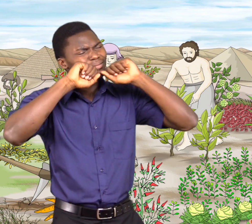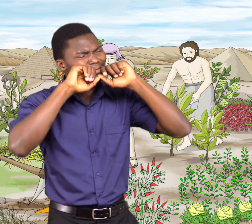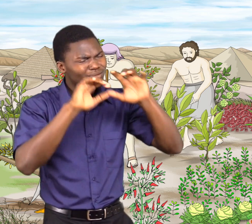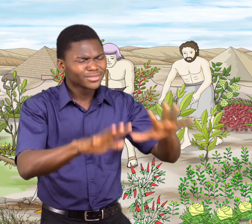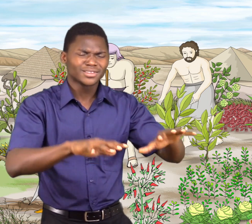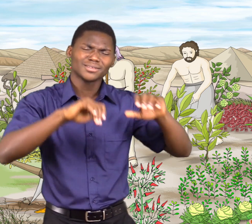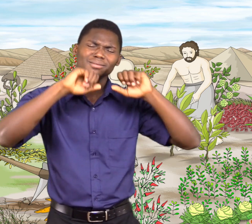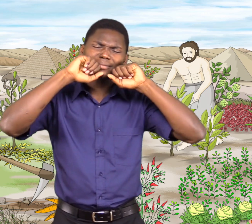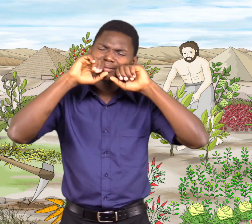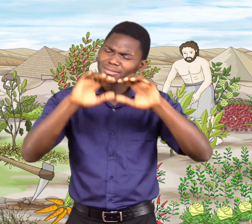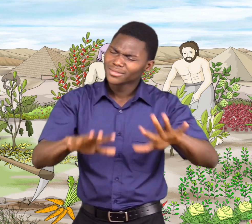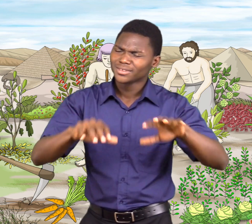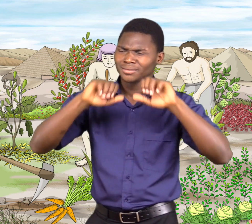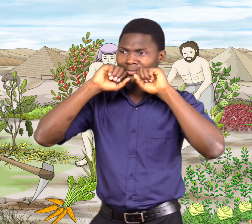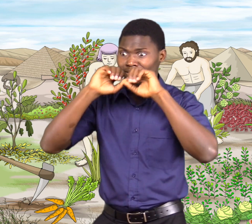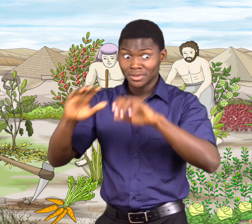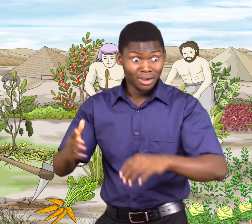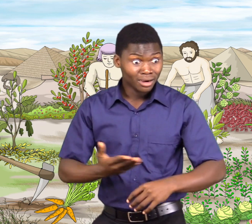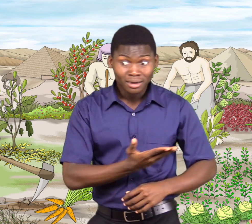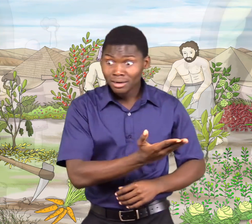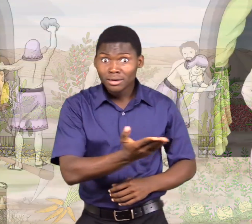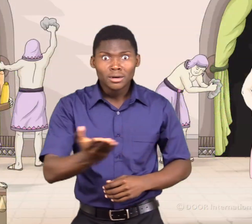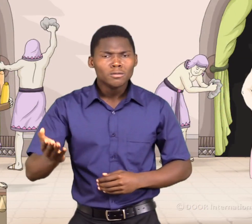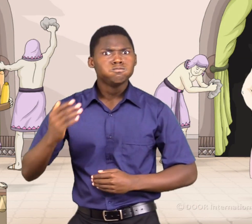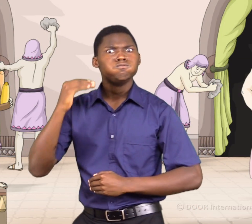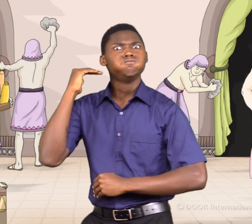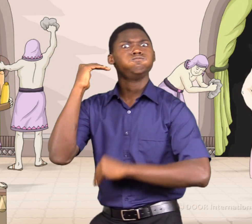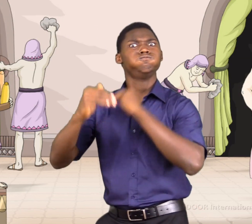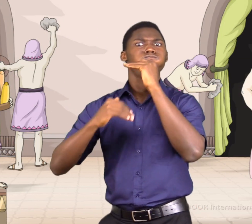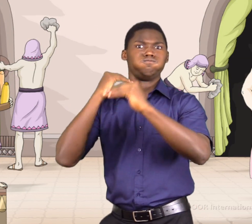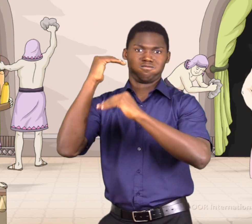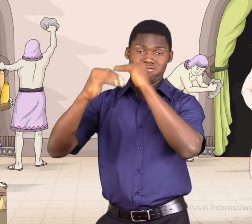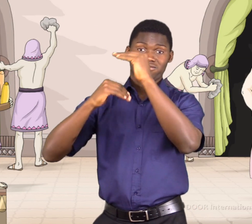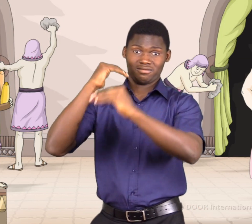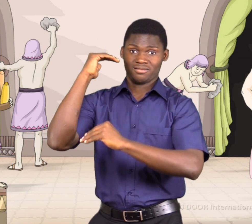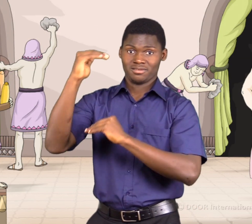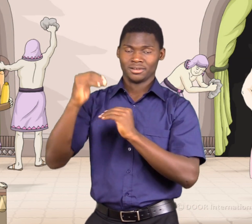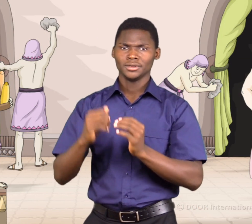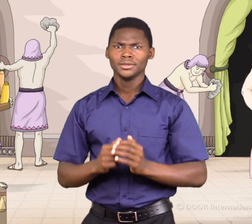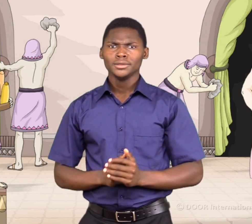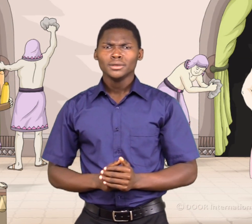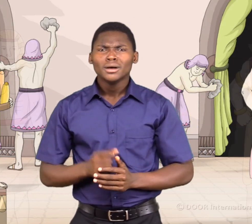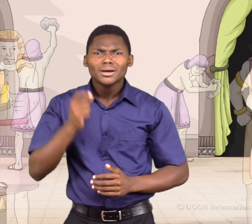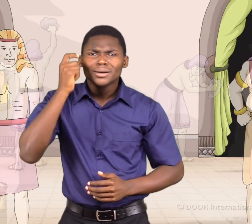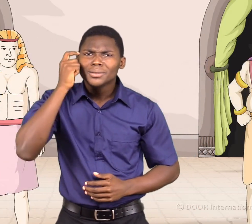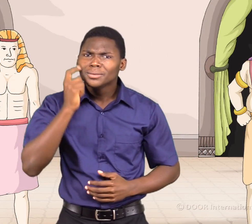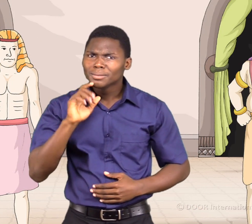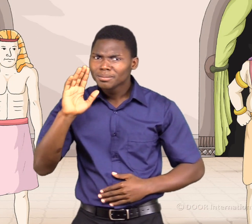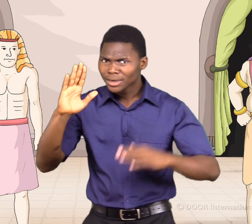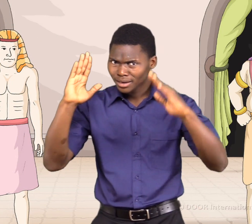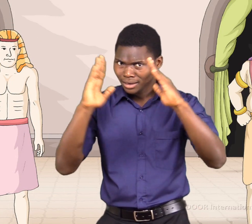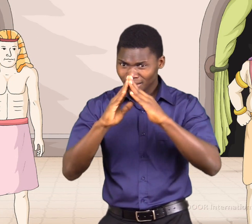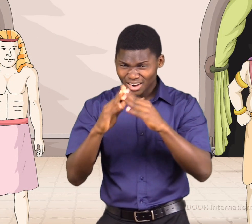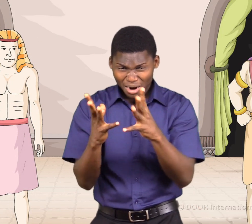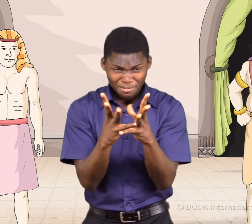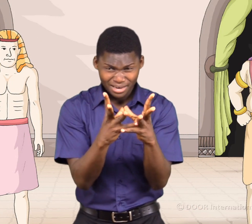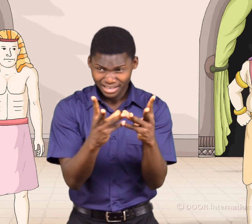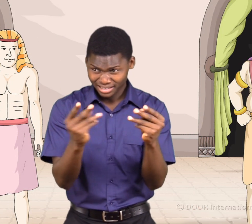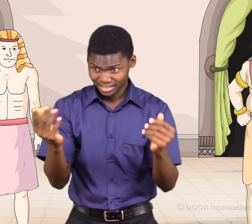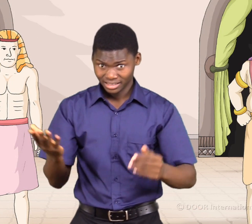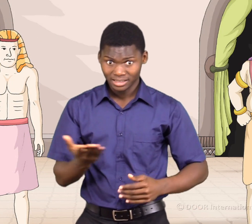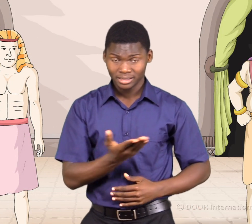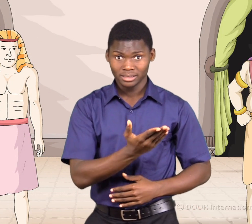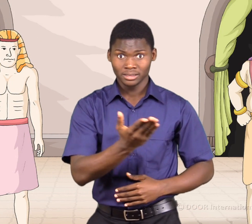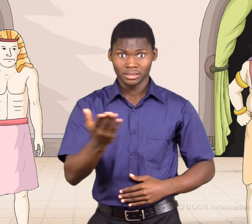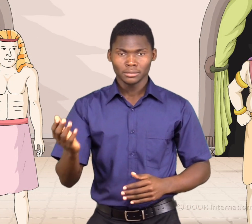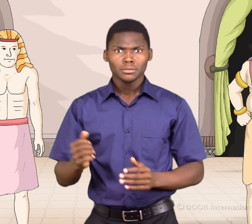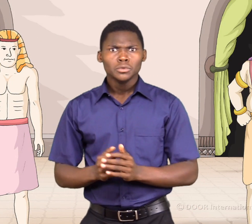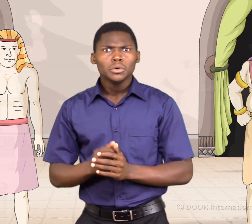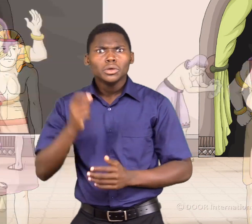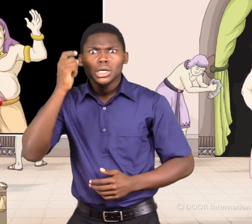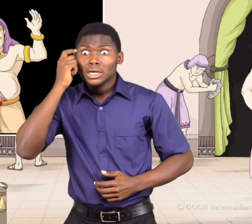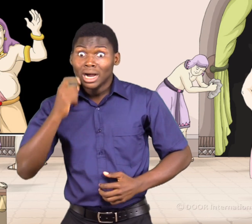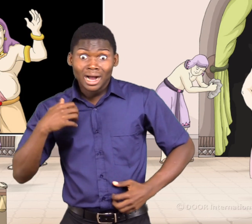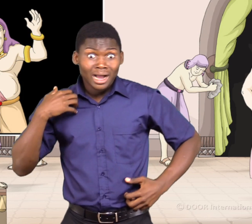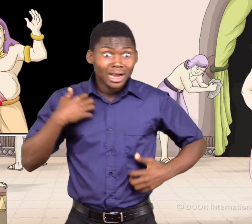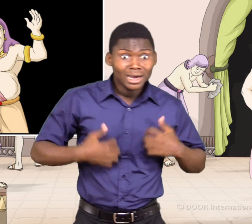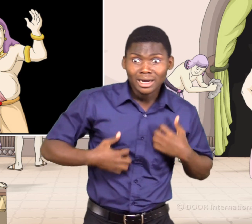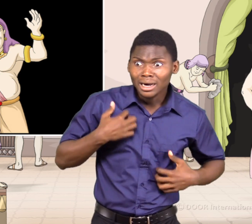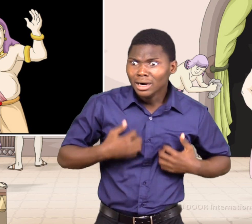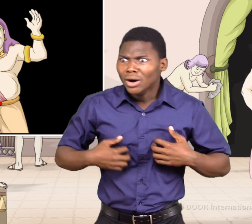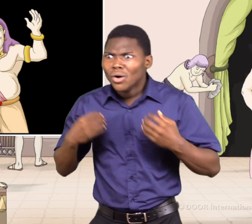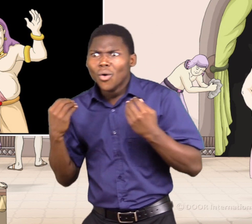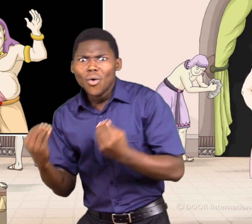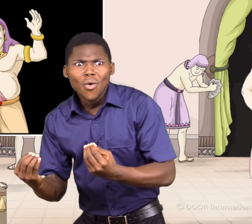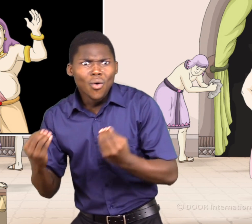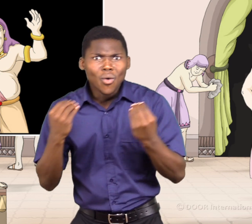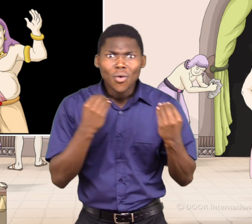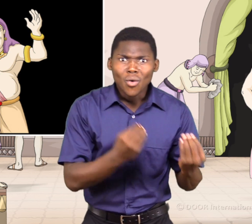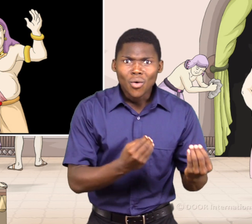So Potiphar left all that he owned in Joseph’s care;